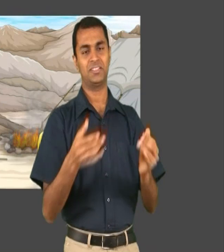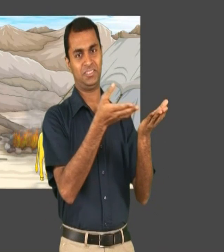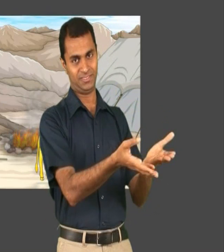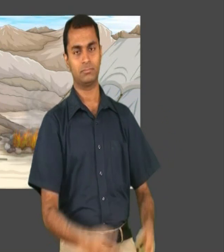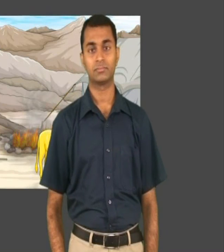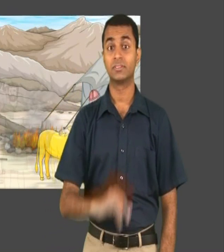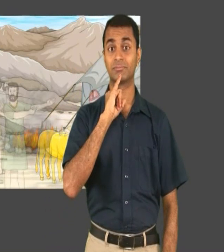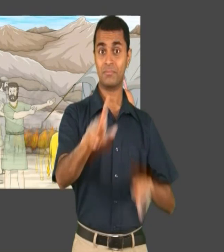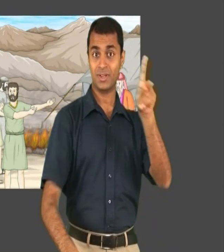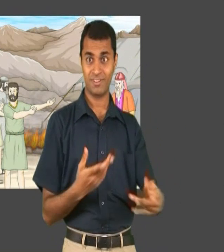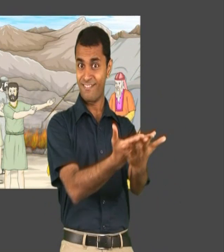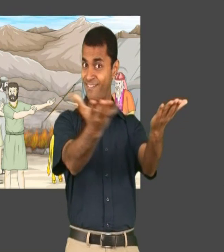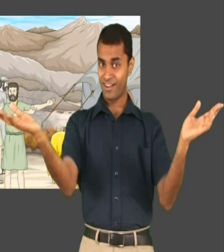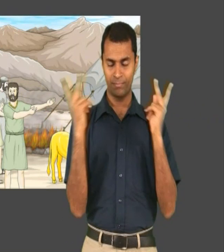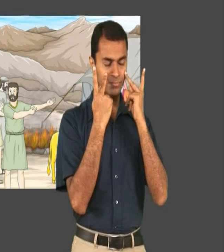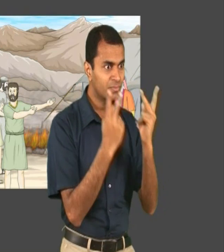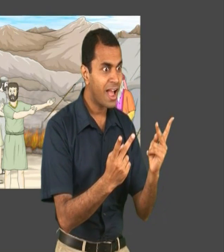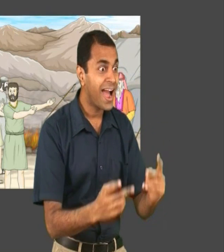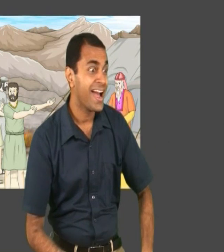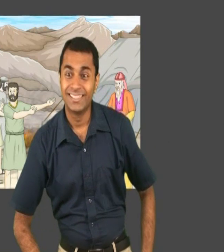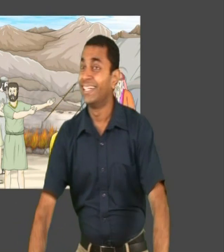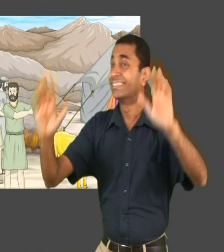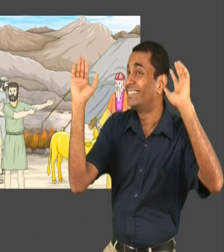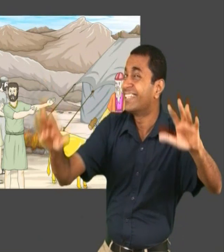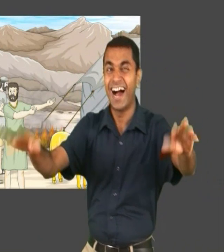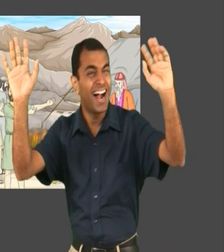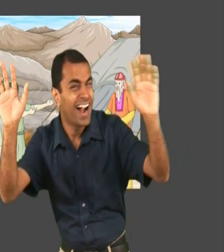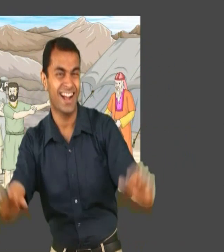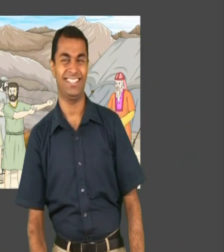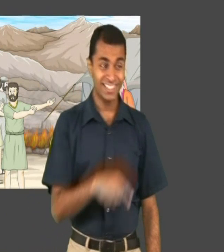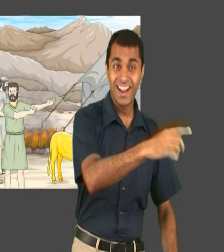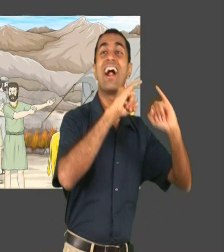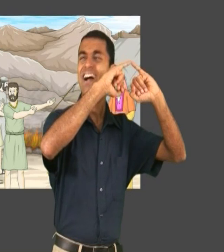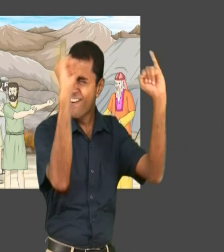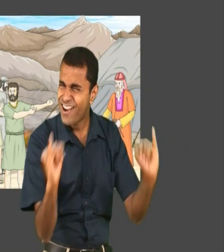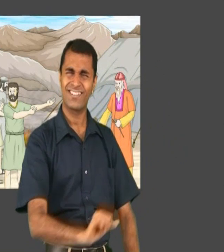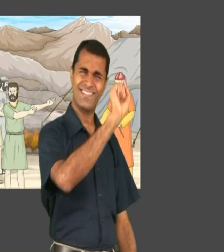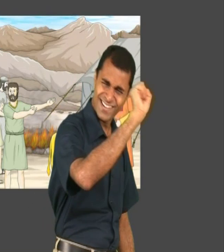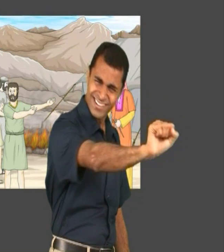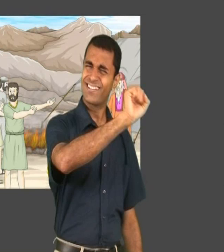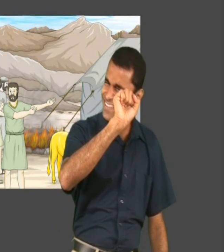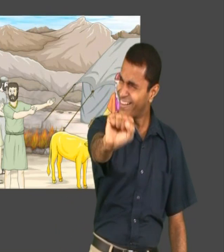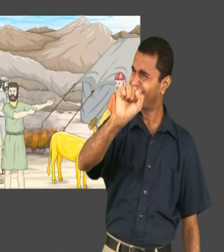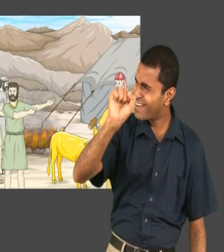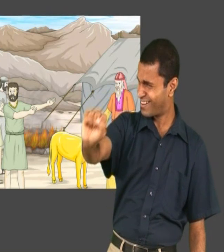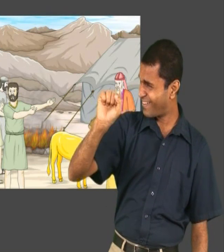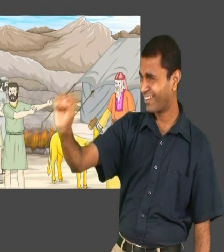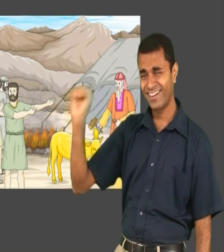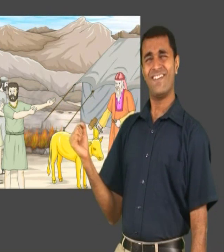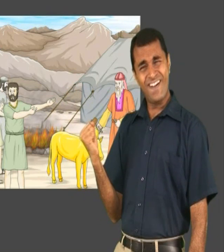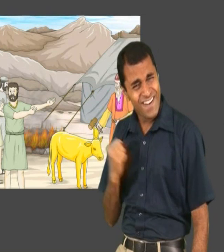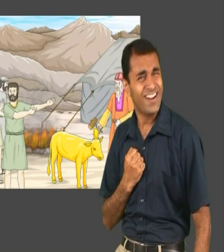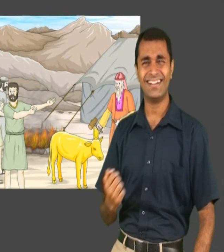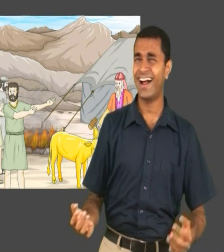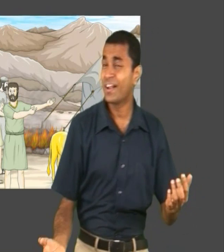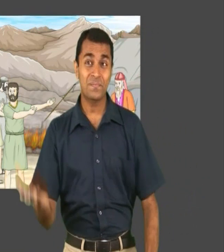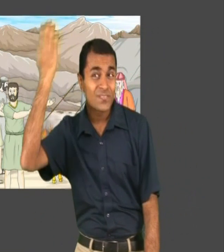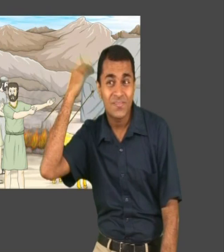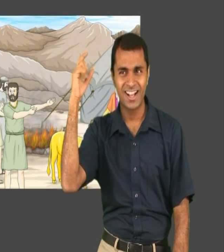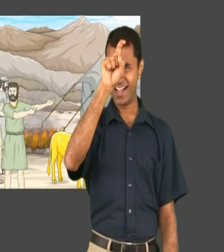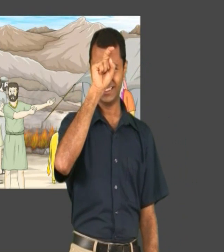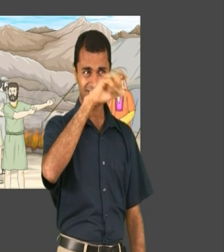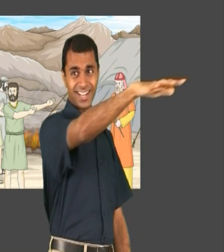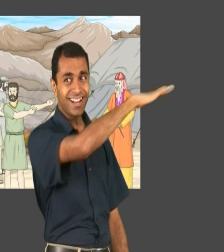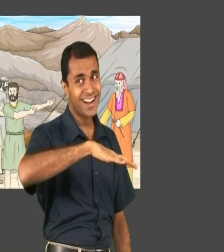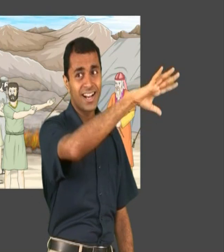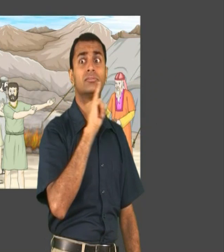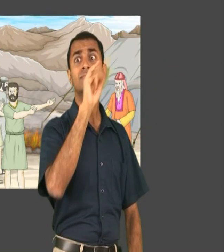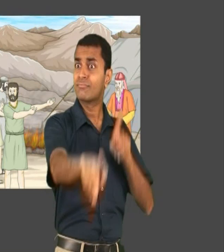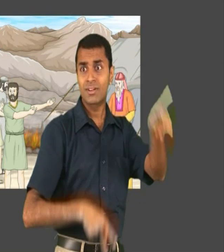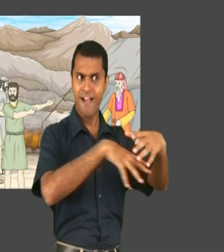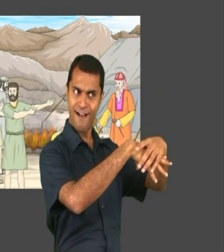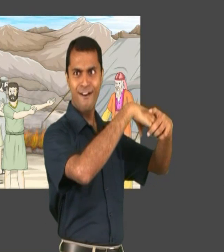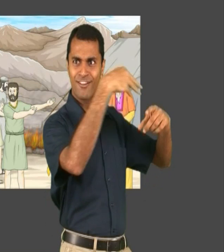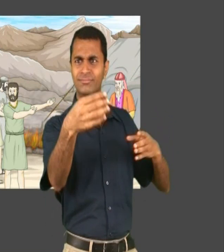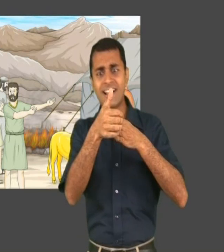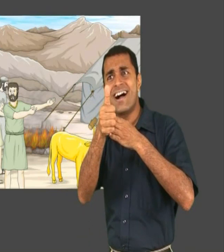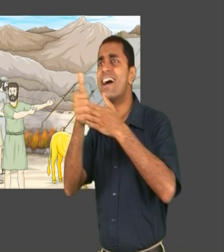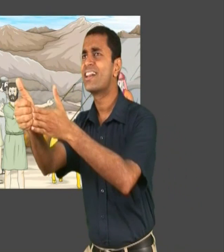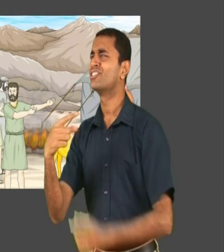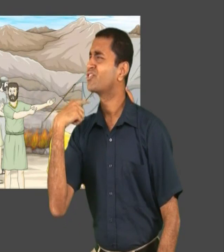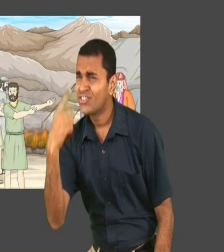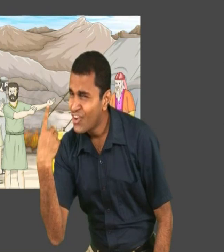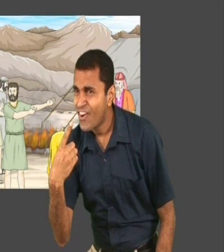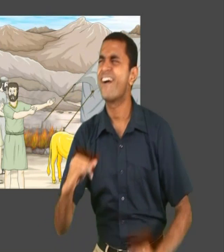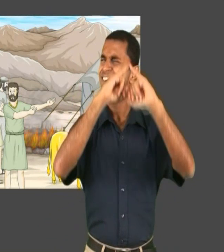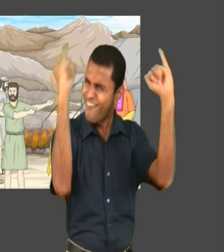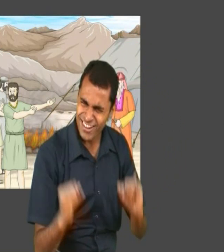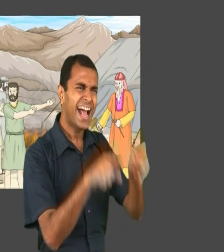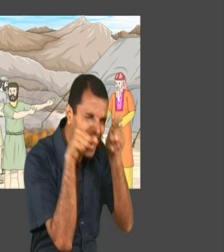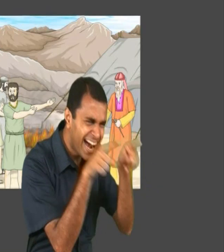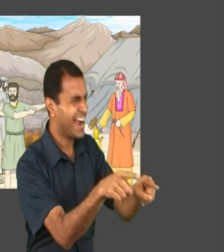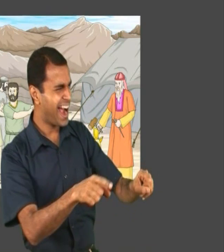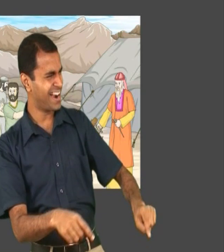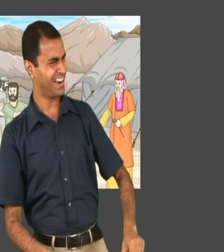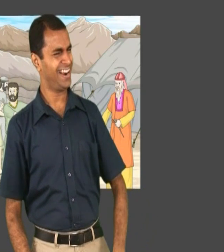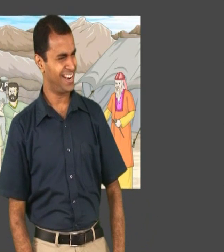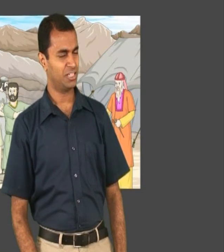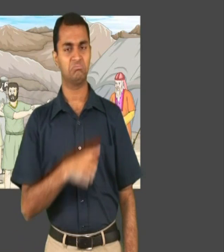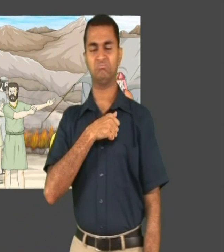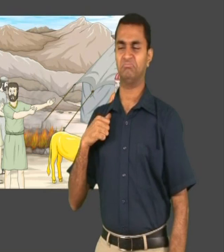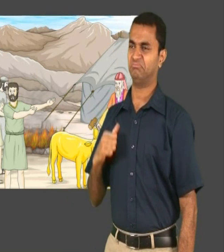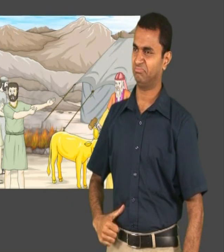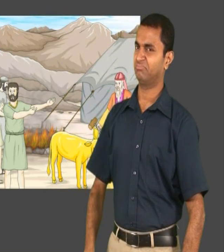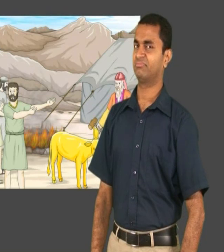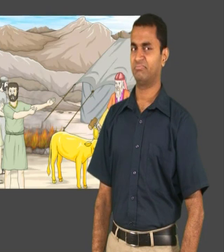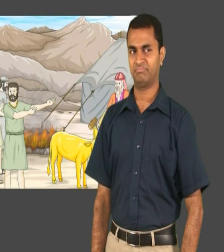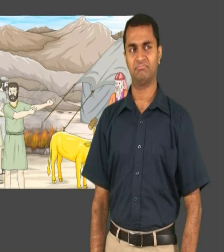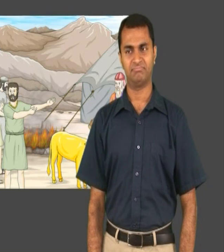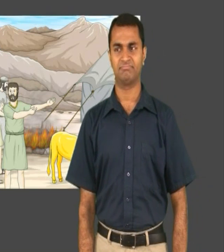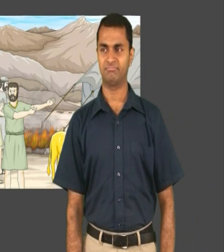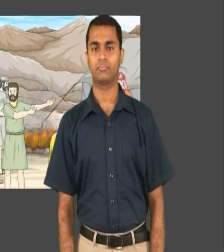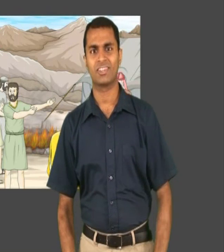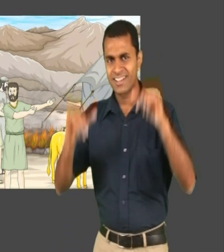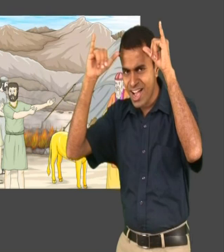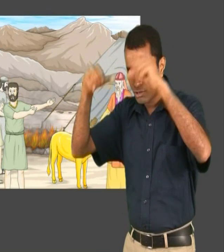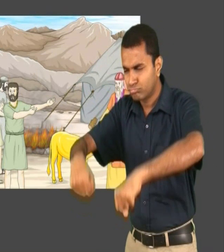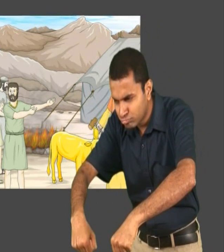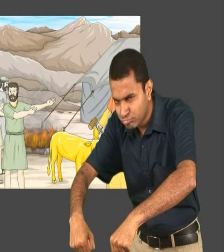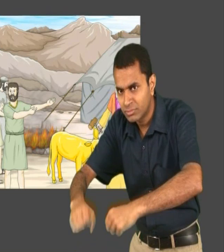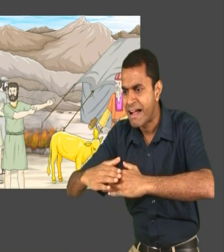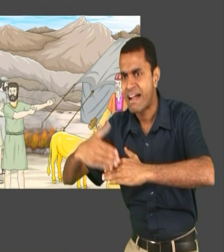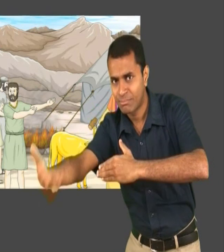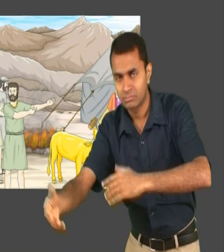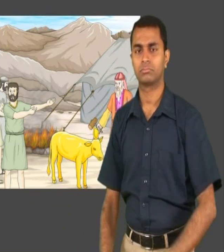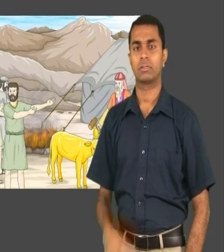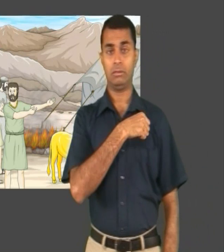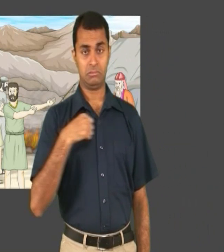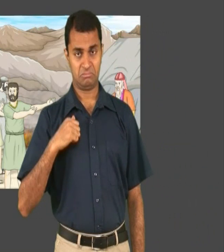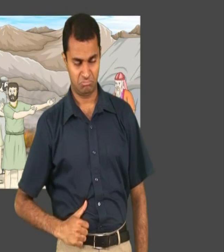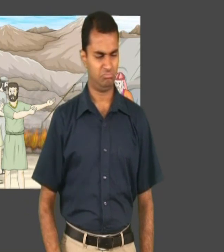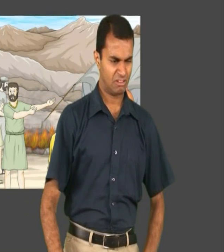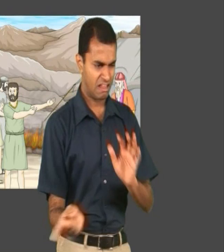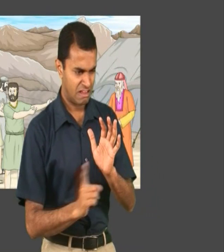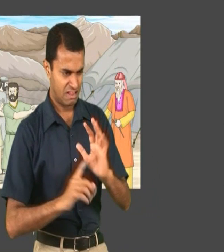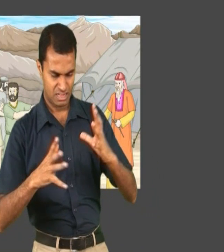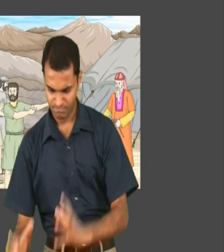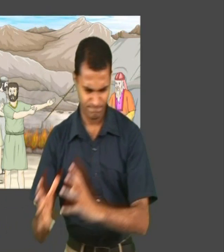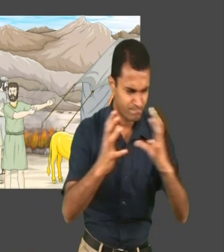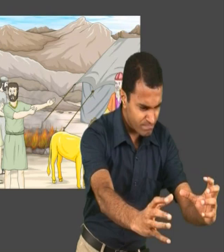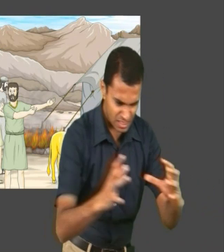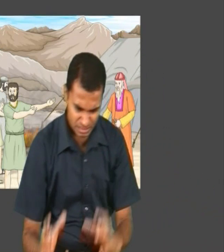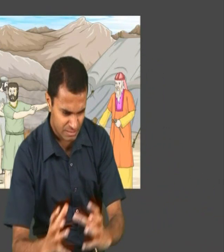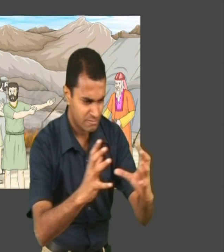And they said, “These, O Israel, are your gods, who brought you up out of the land of Egypt!”